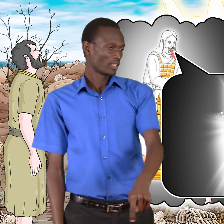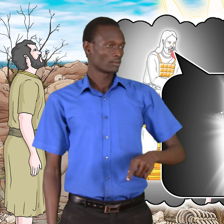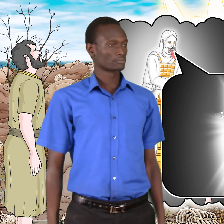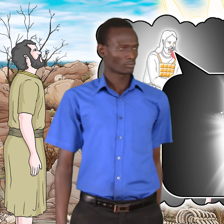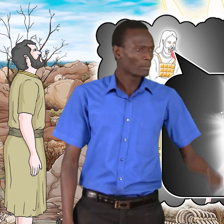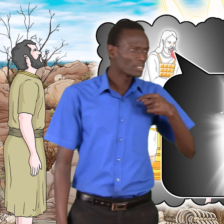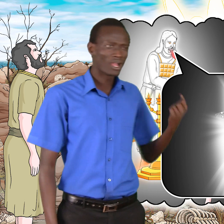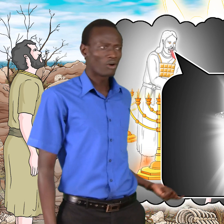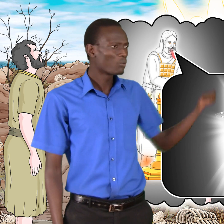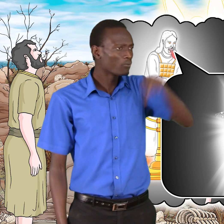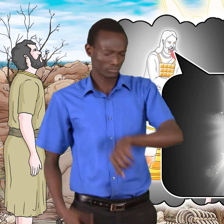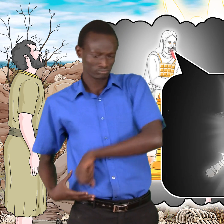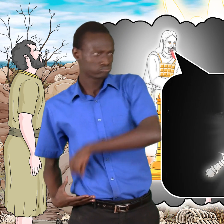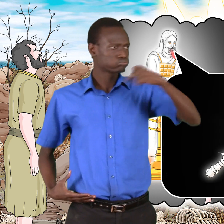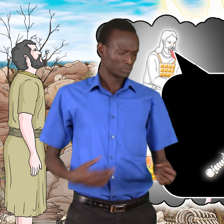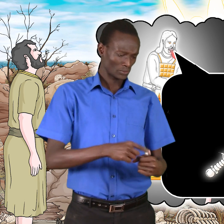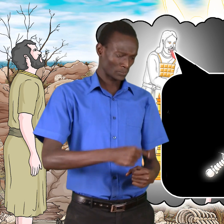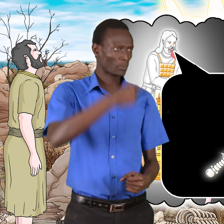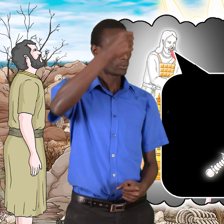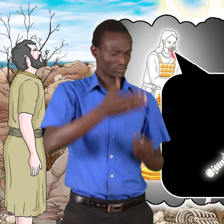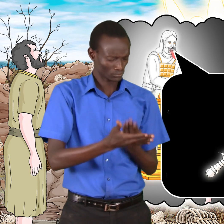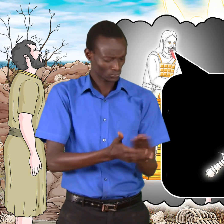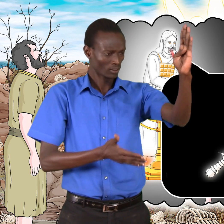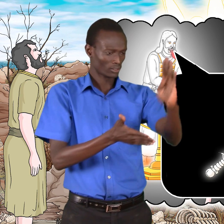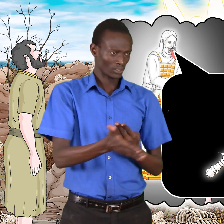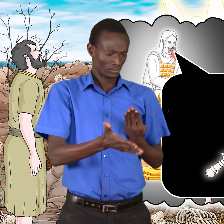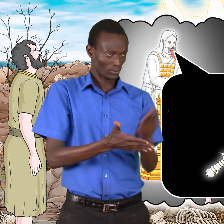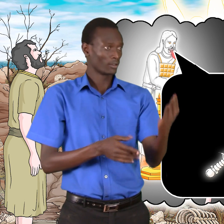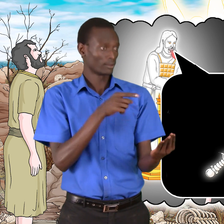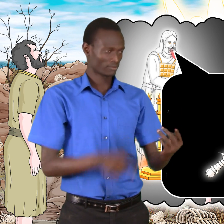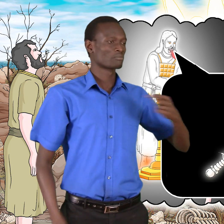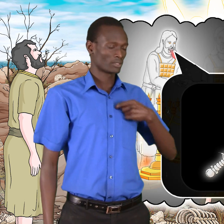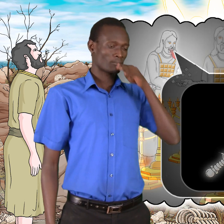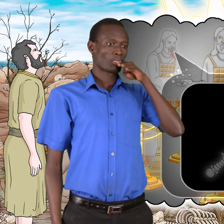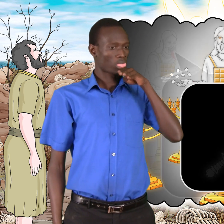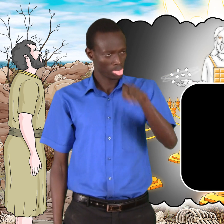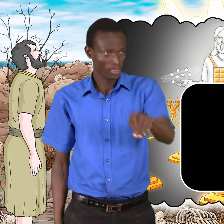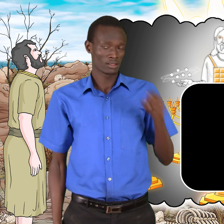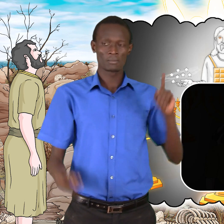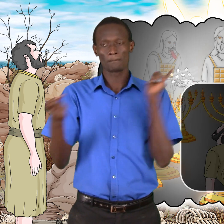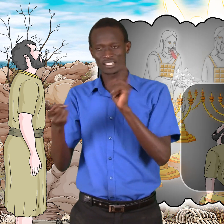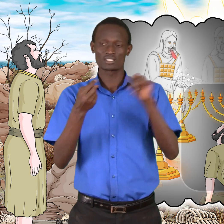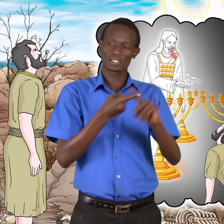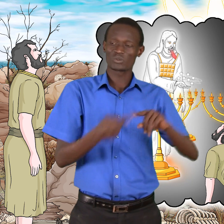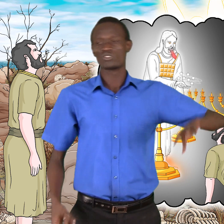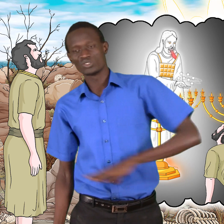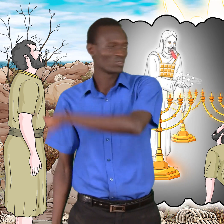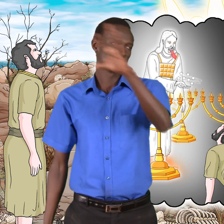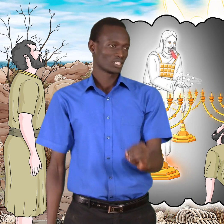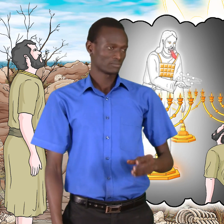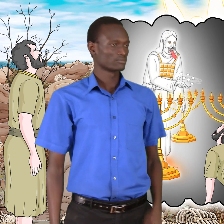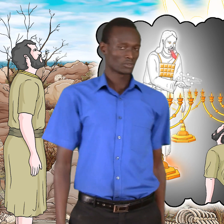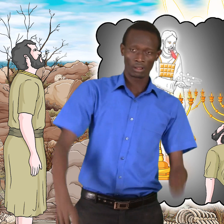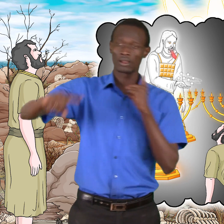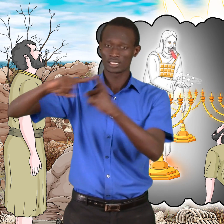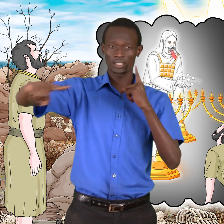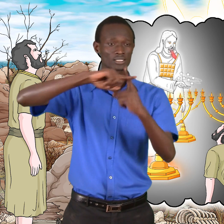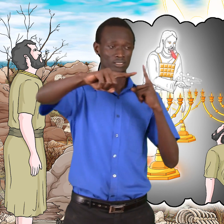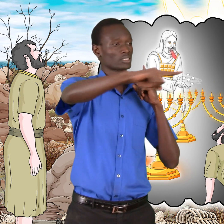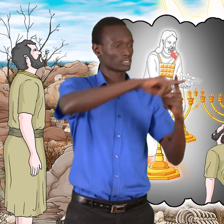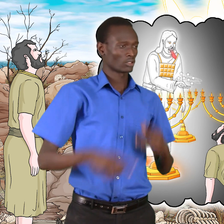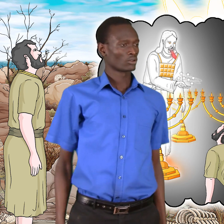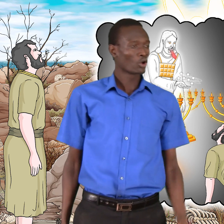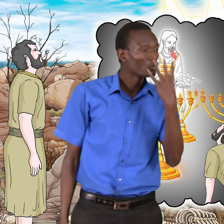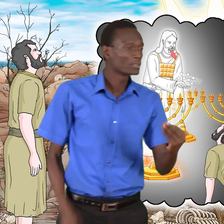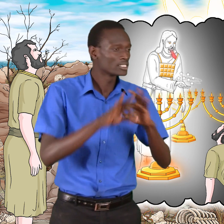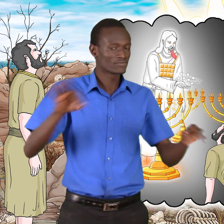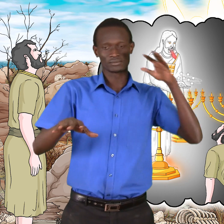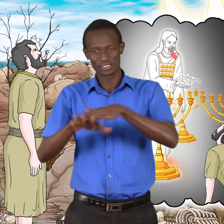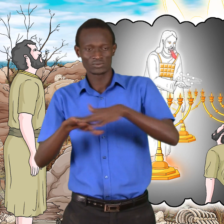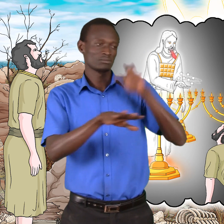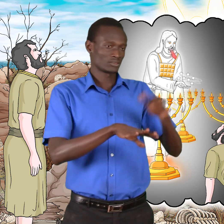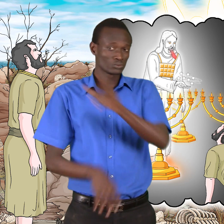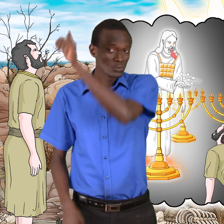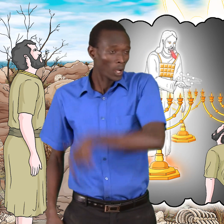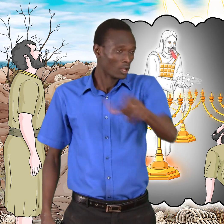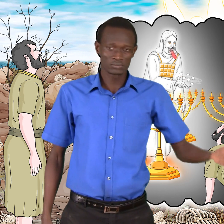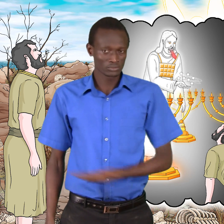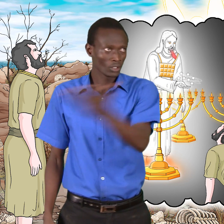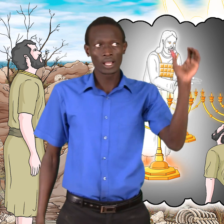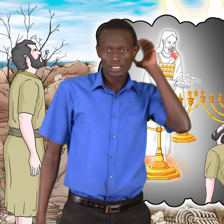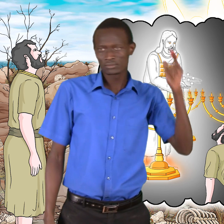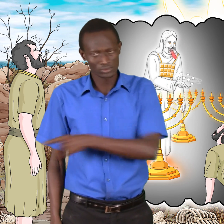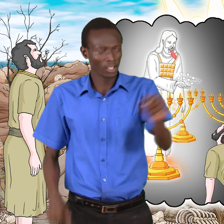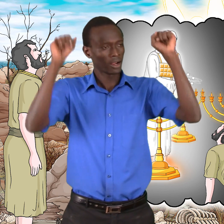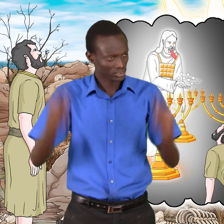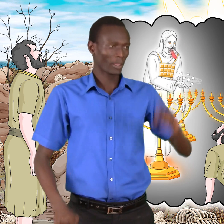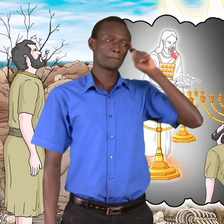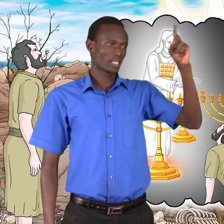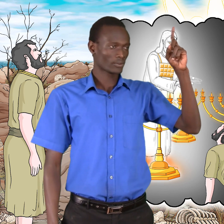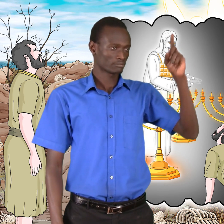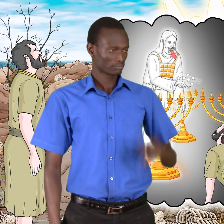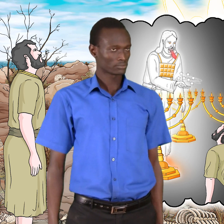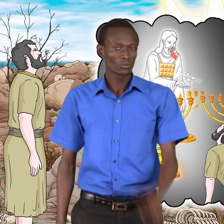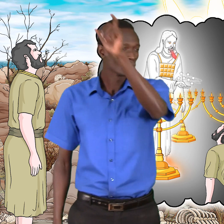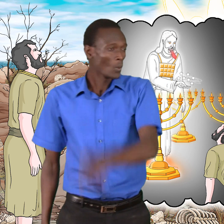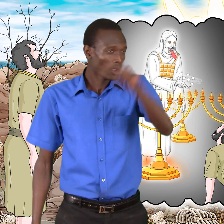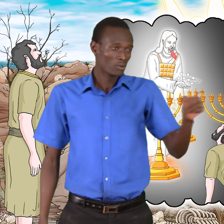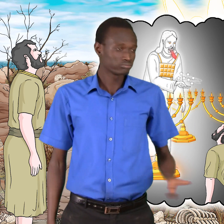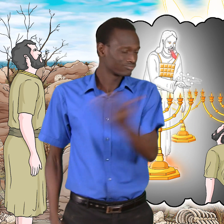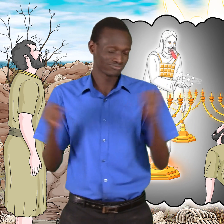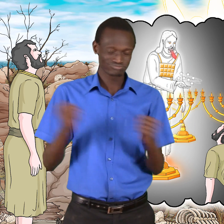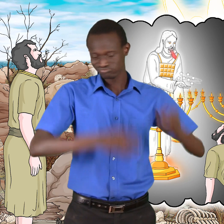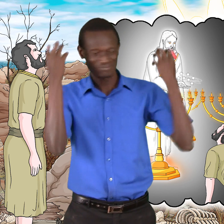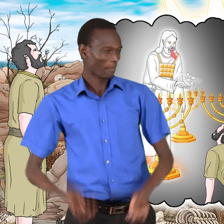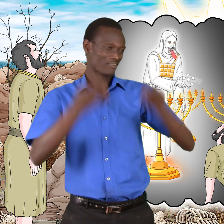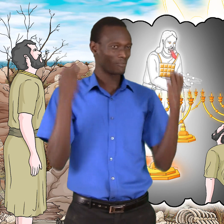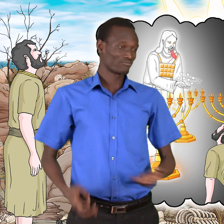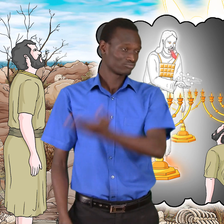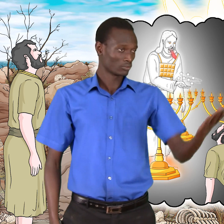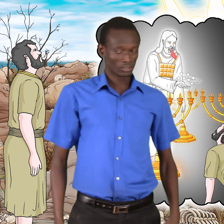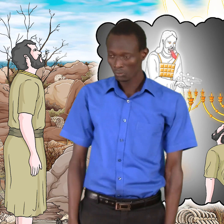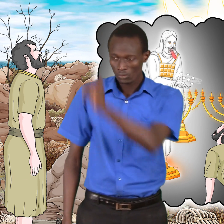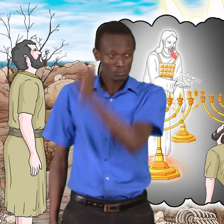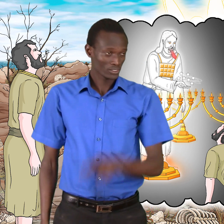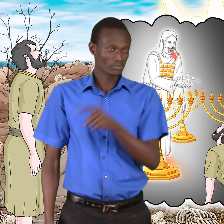Otherwise I will come to you shortly and wage war against them with the sword of My mouth.